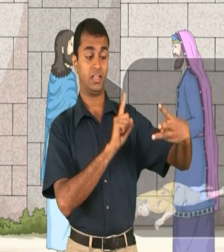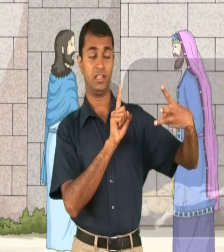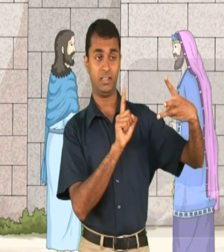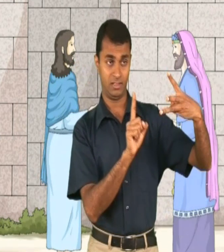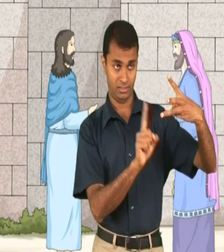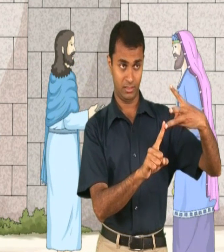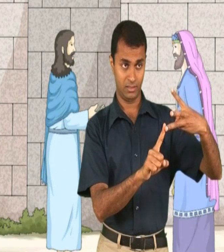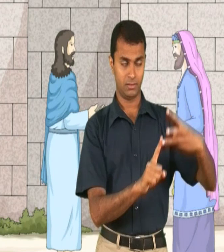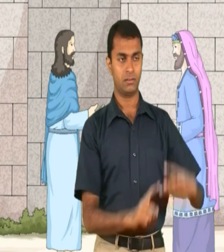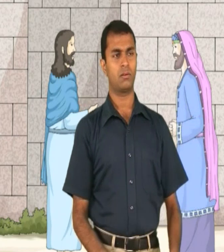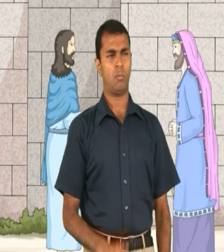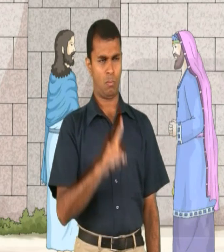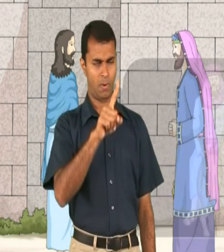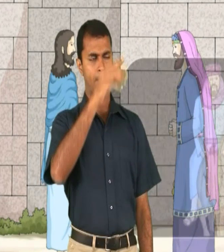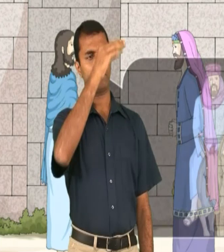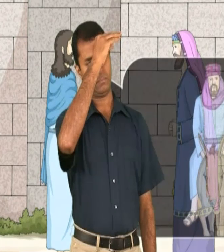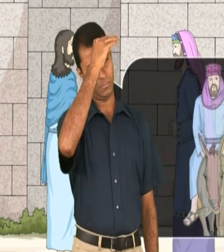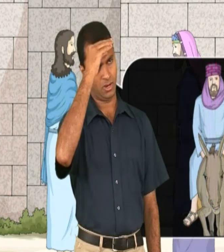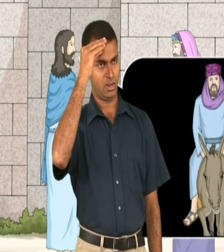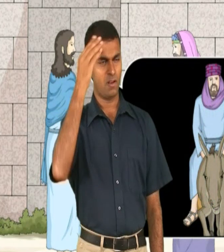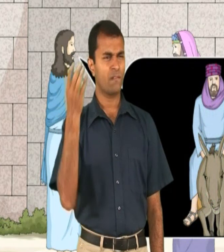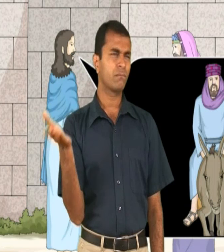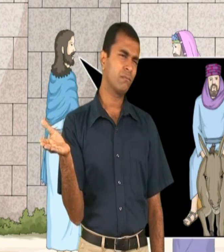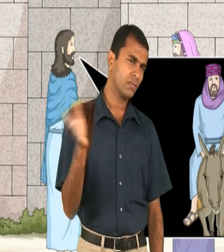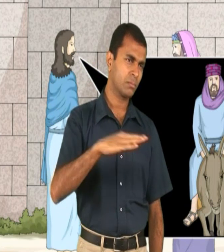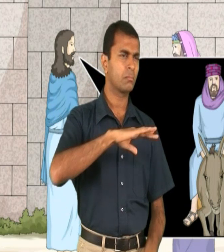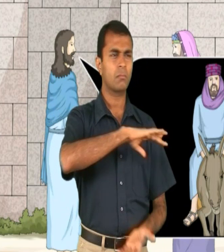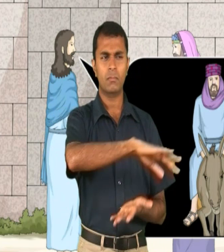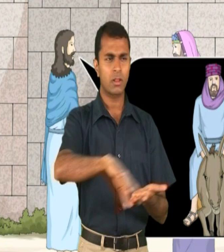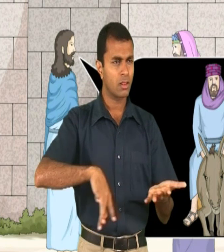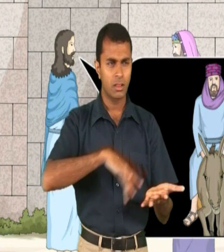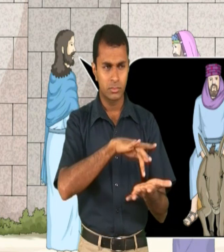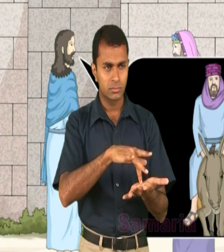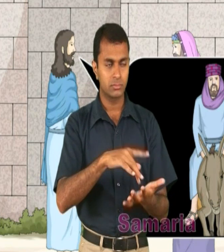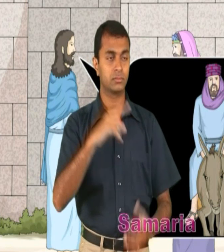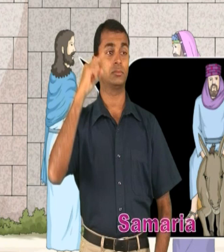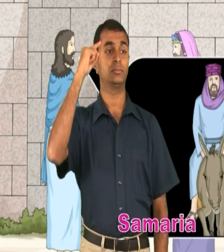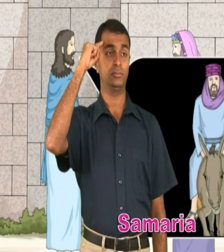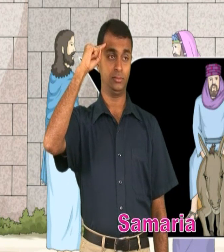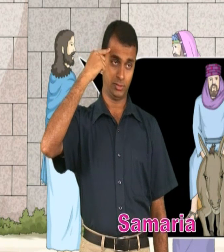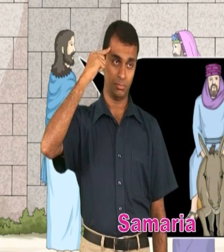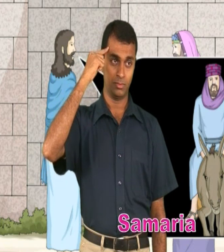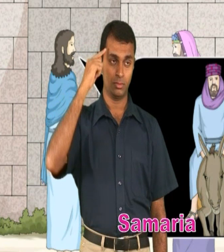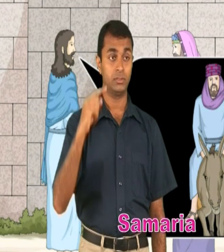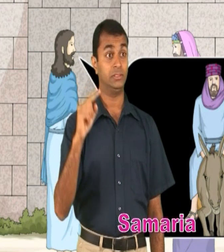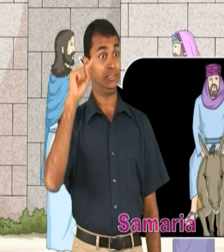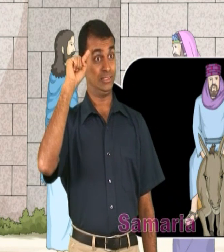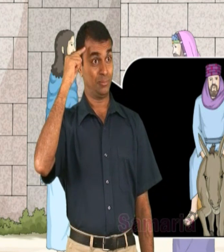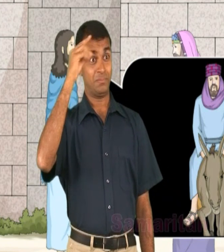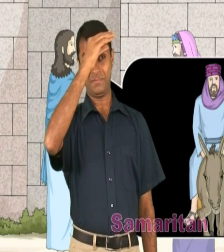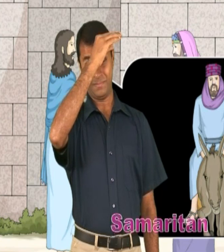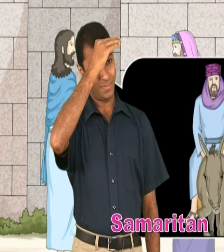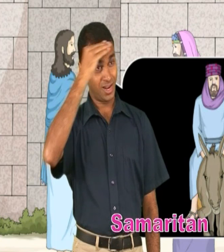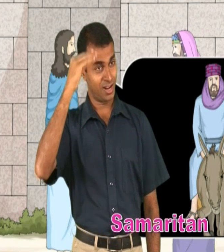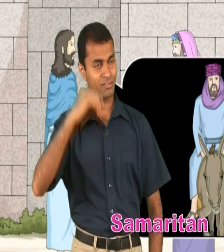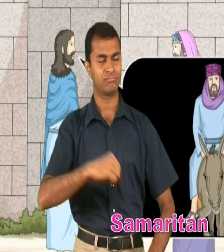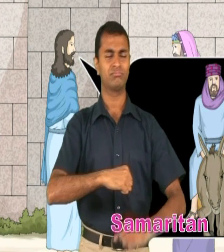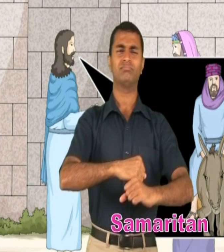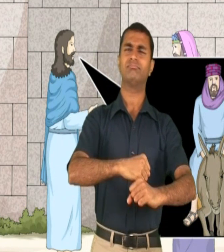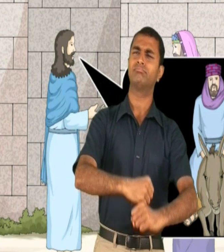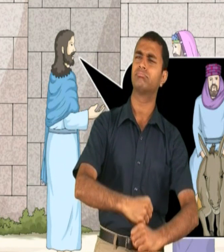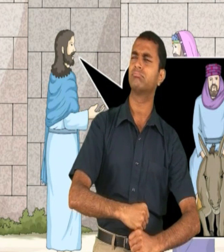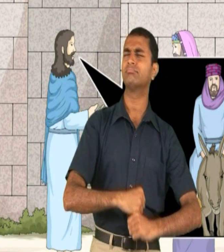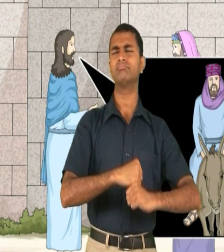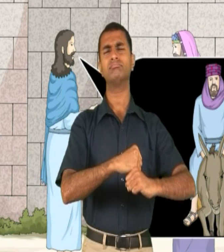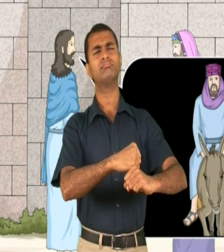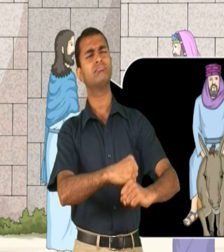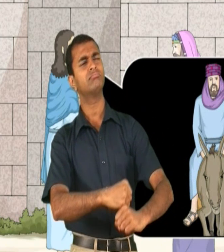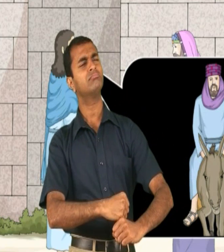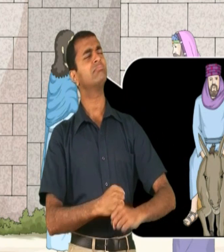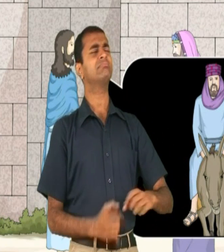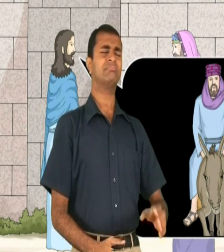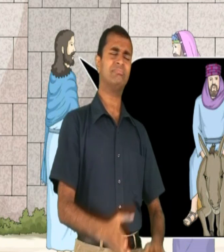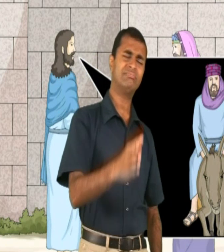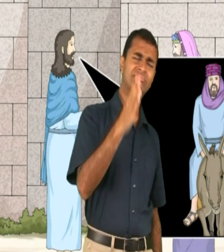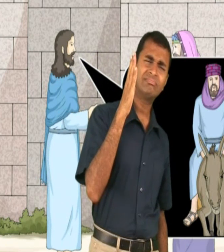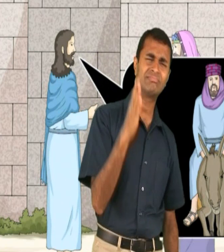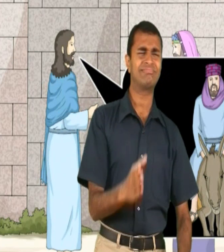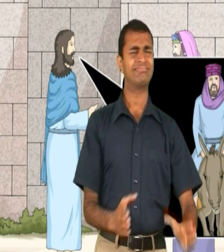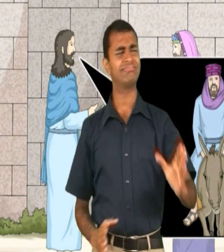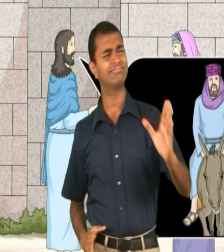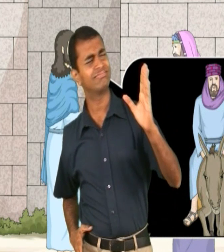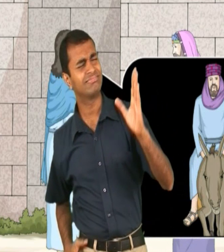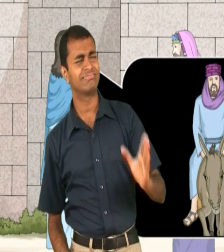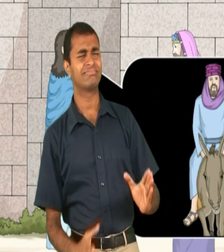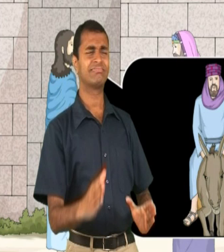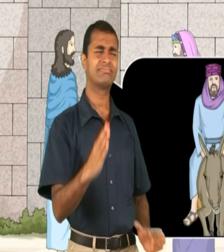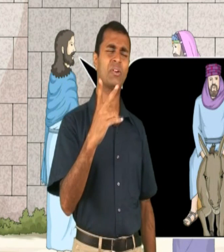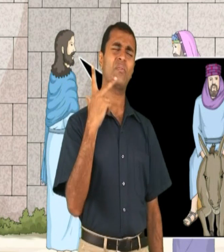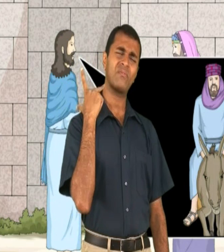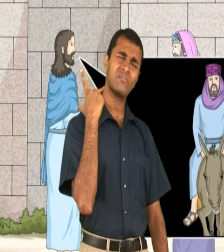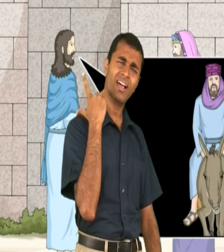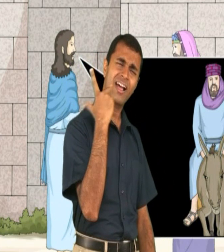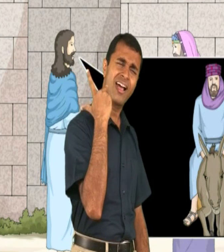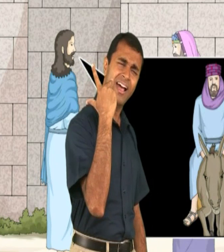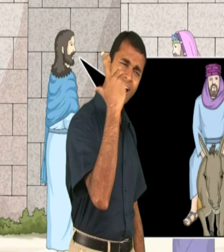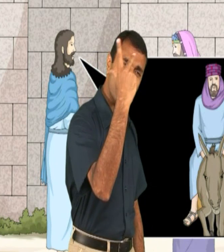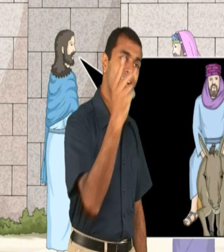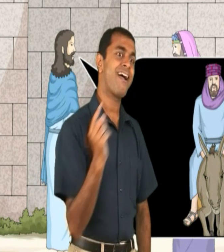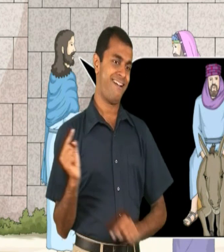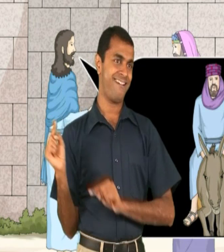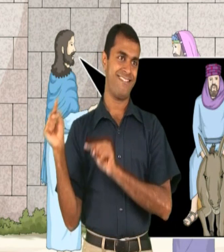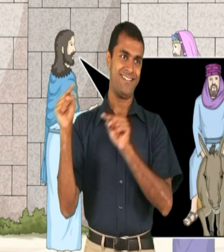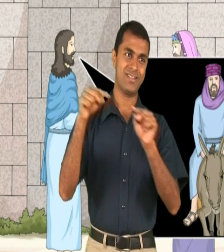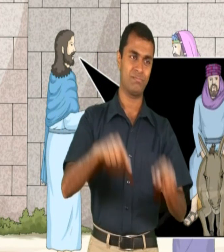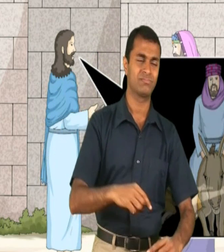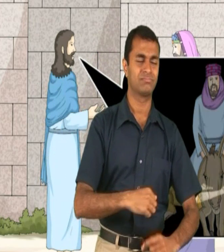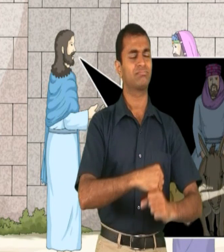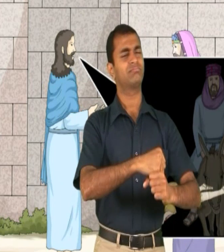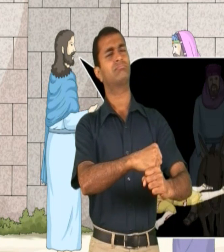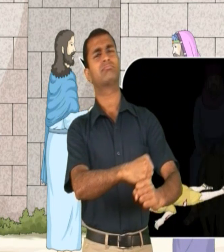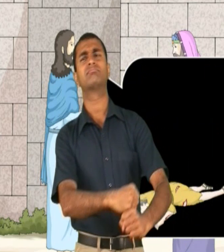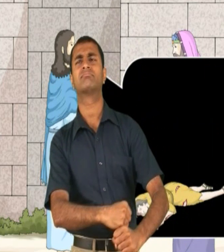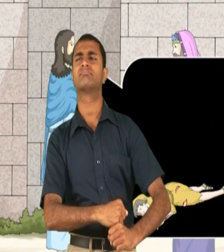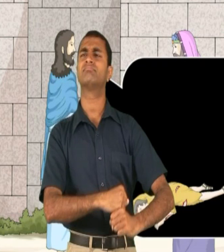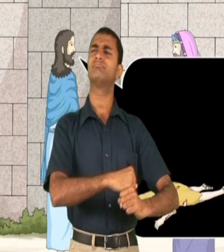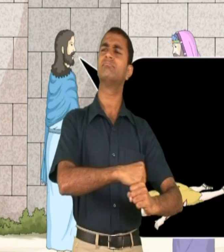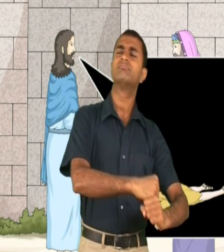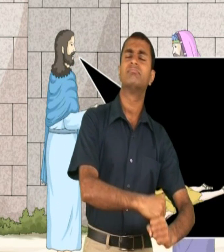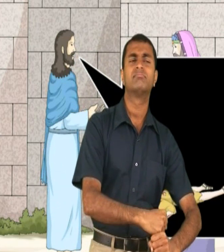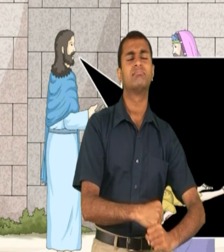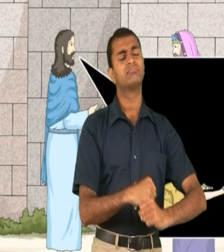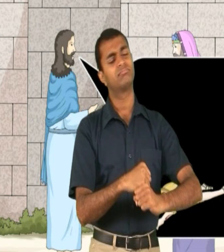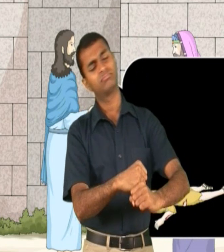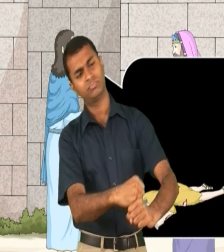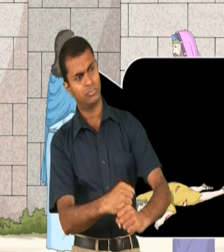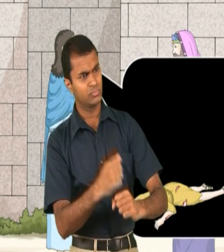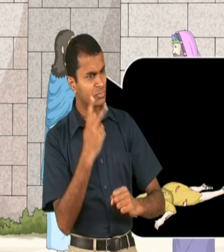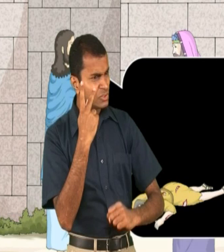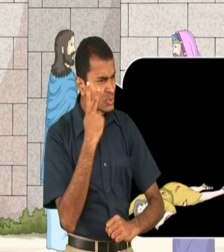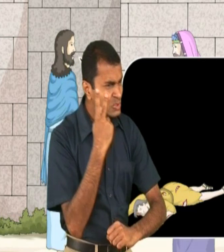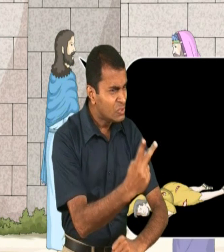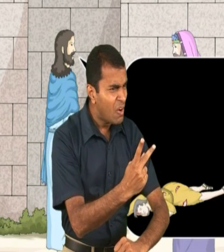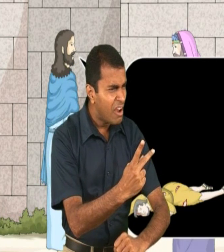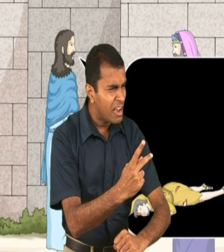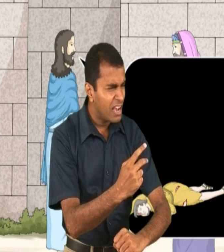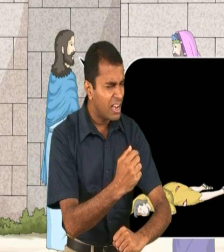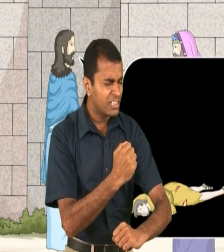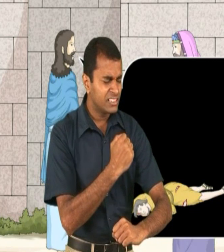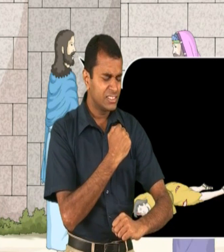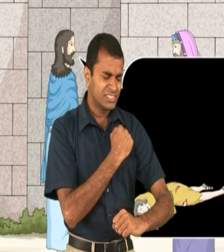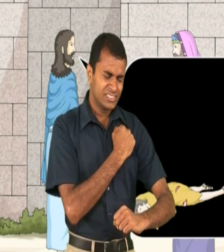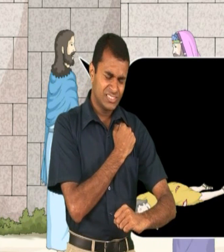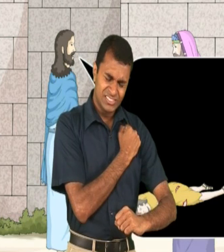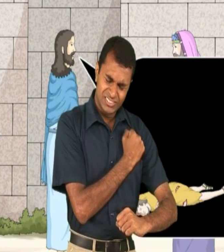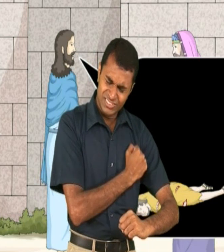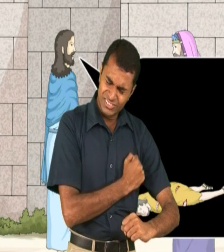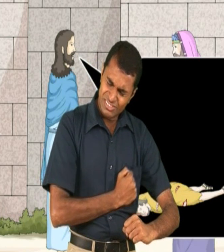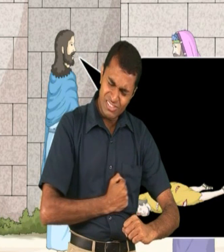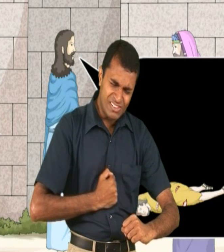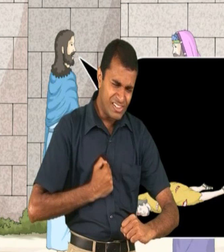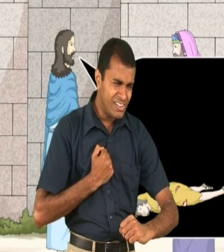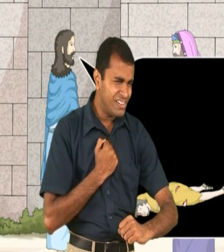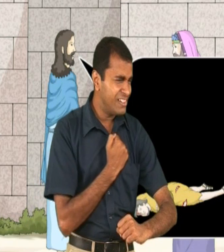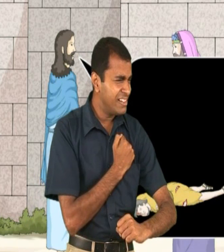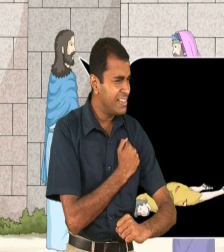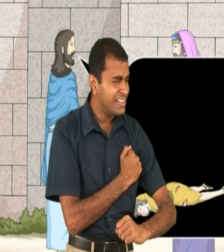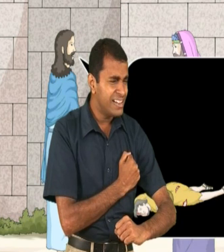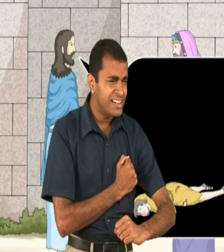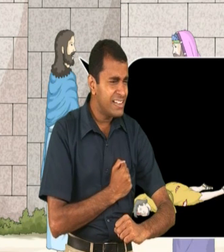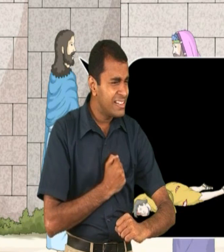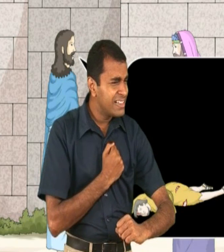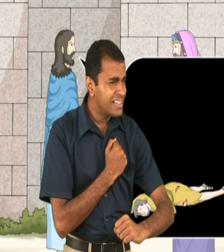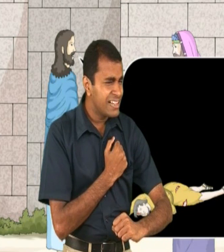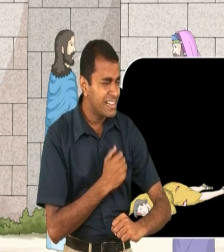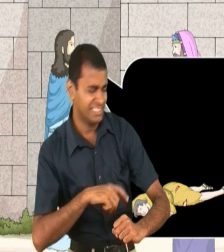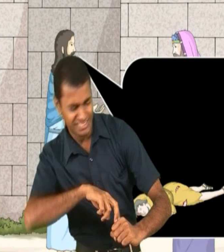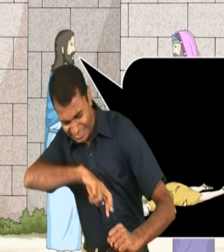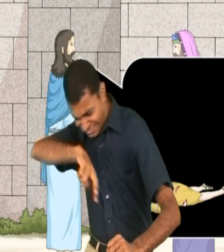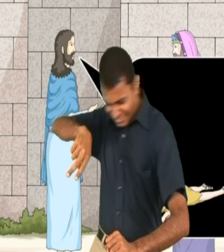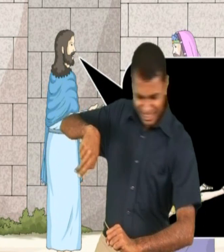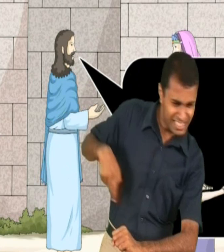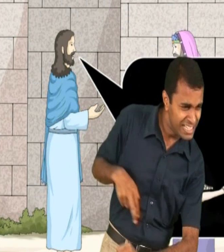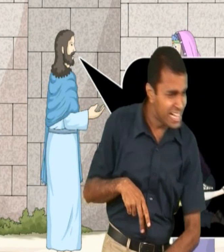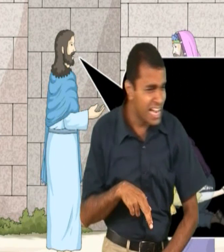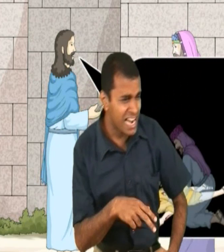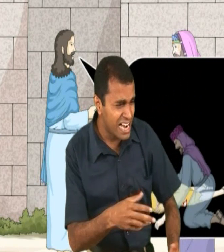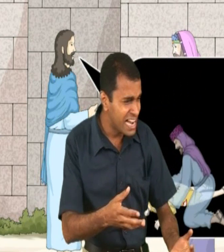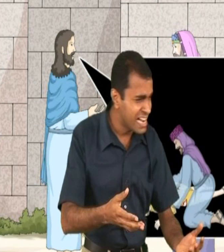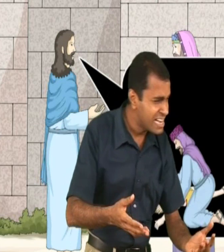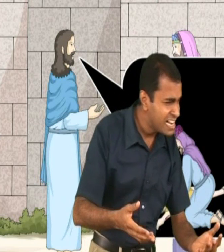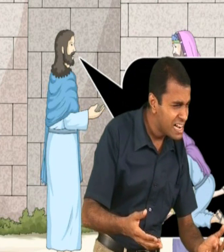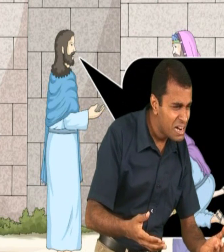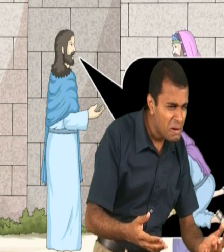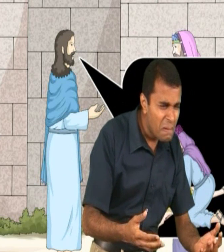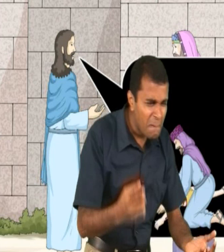But when a Samaritan on a journey came upon him, he looked at him and had compassion.